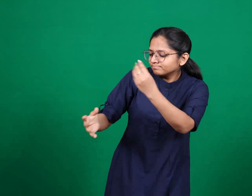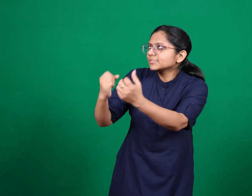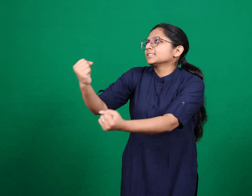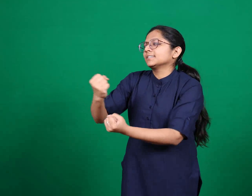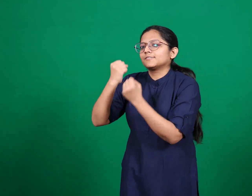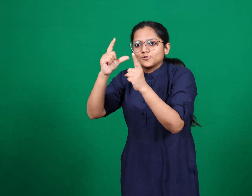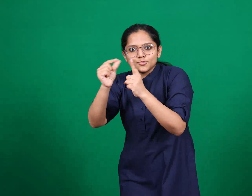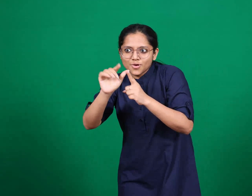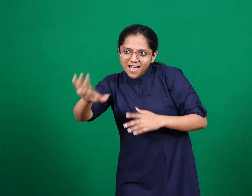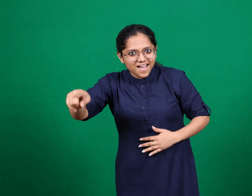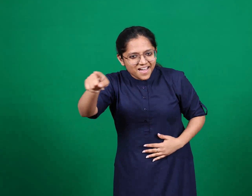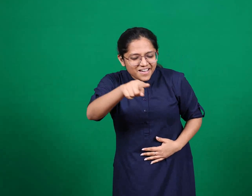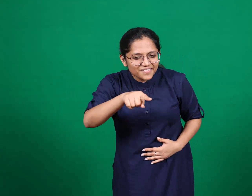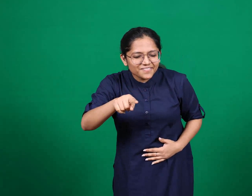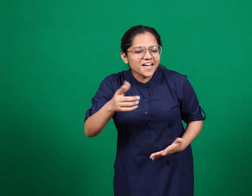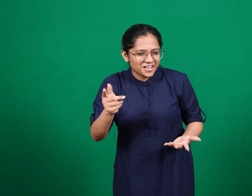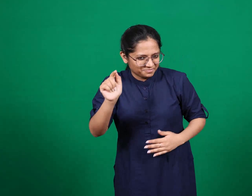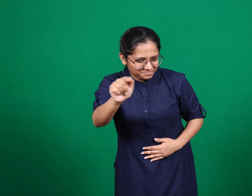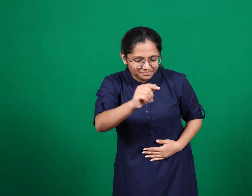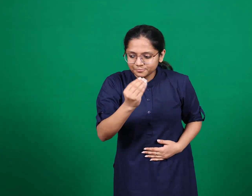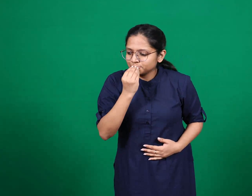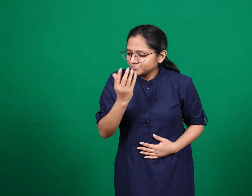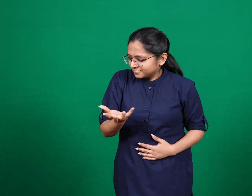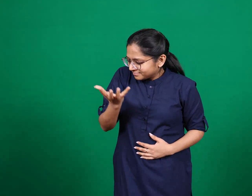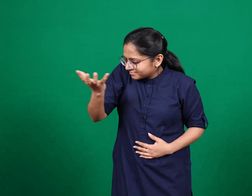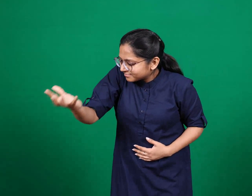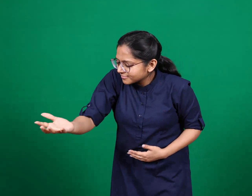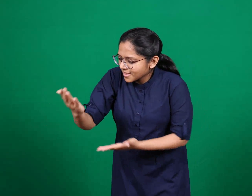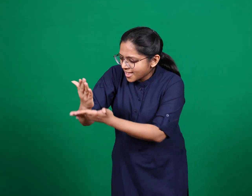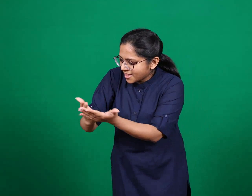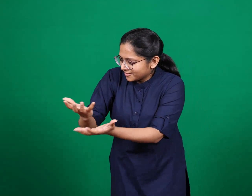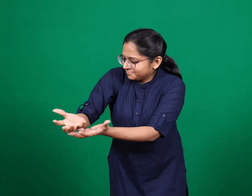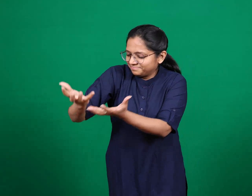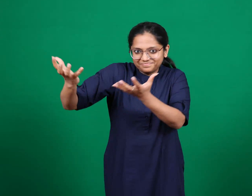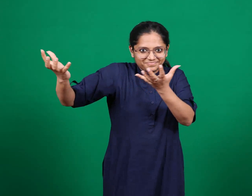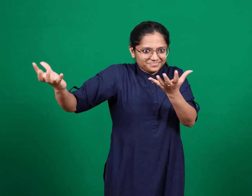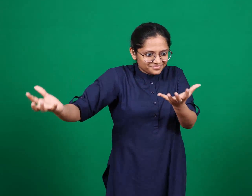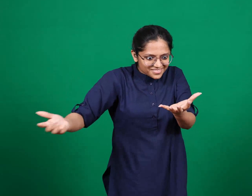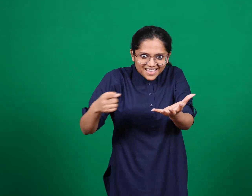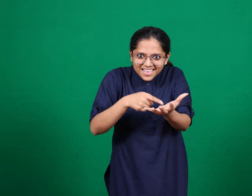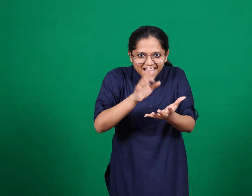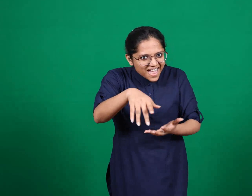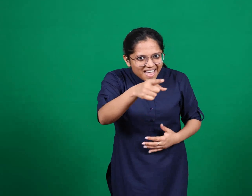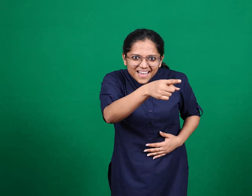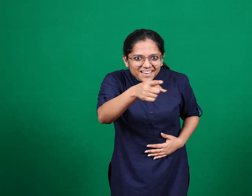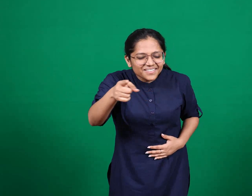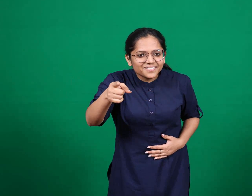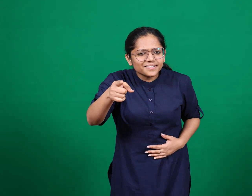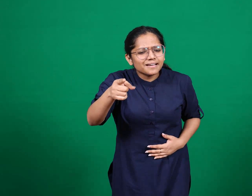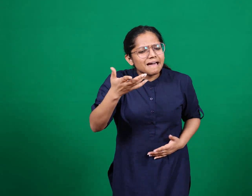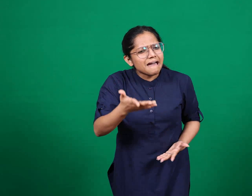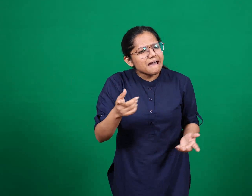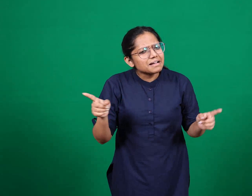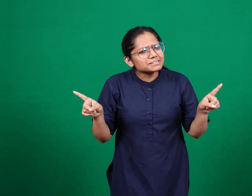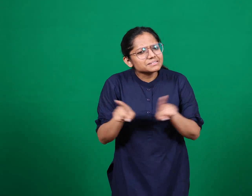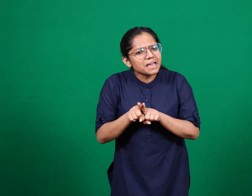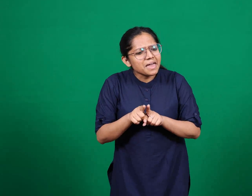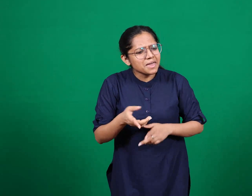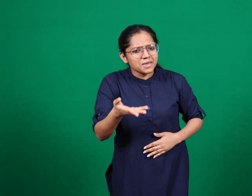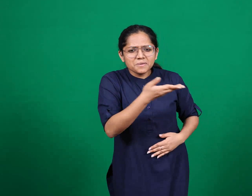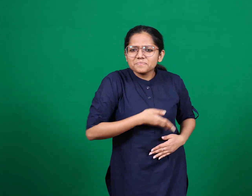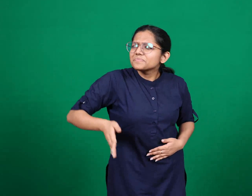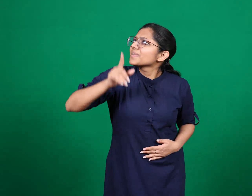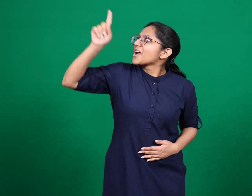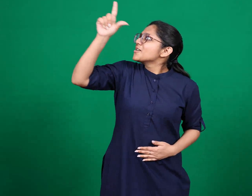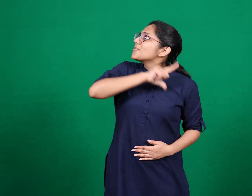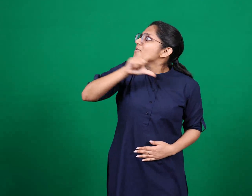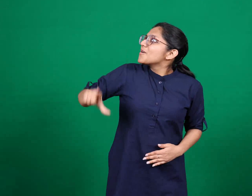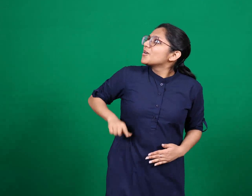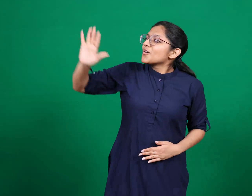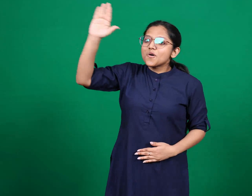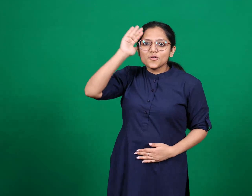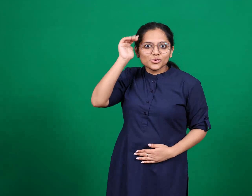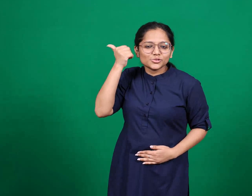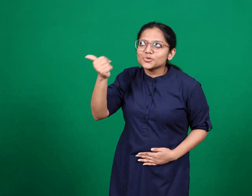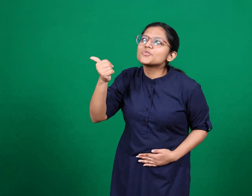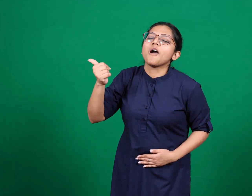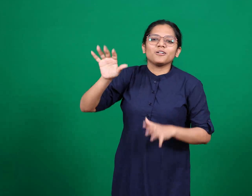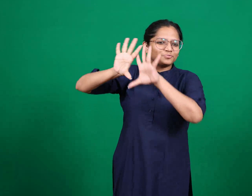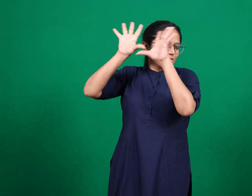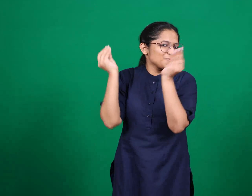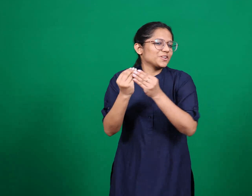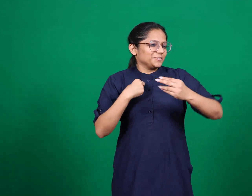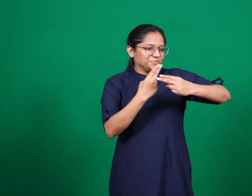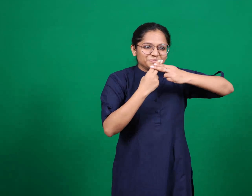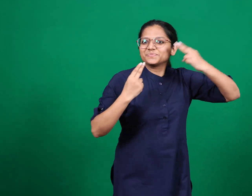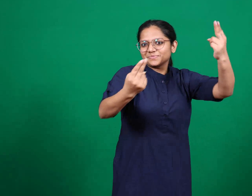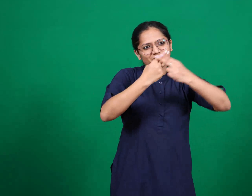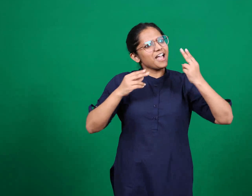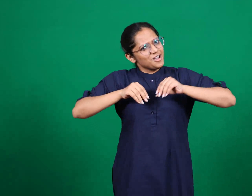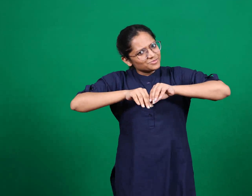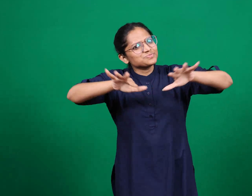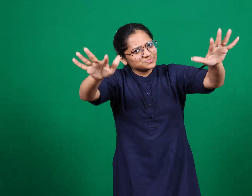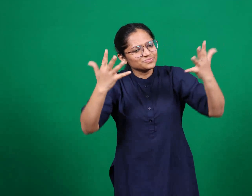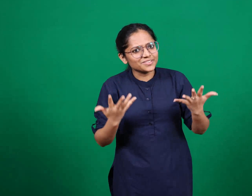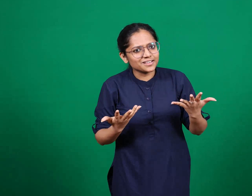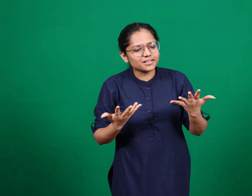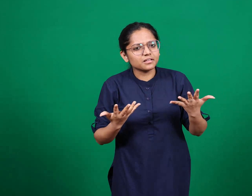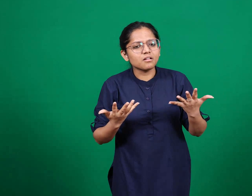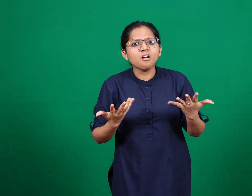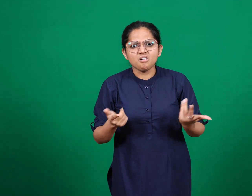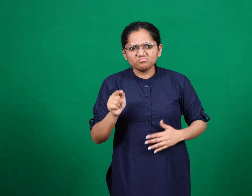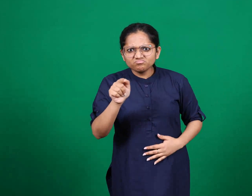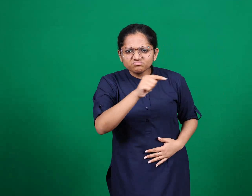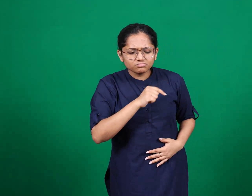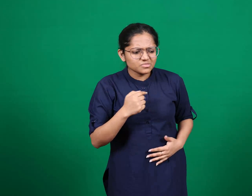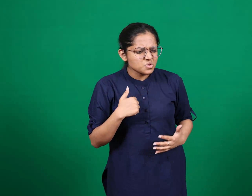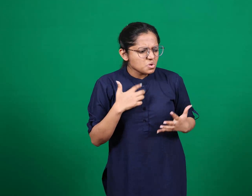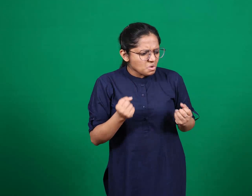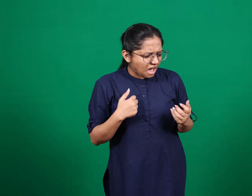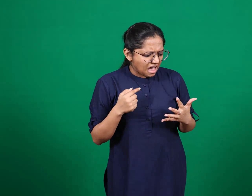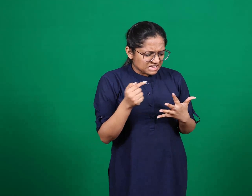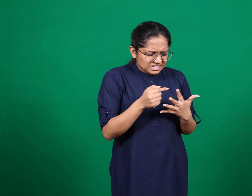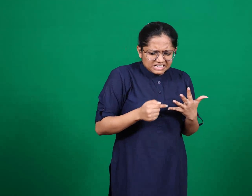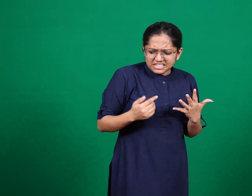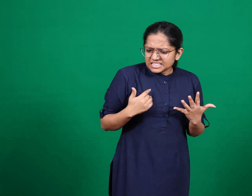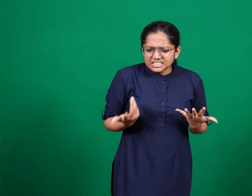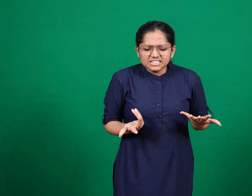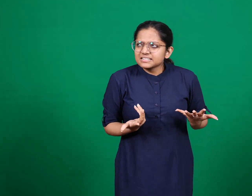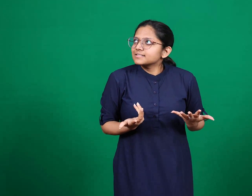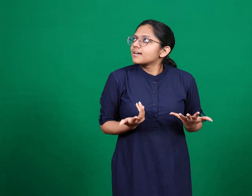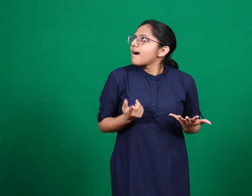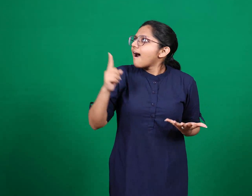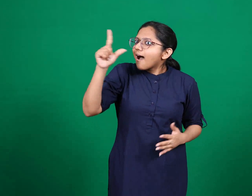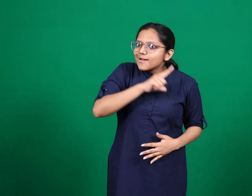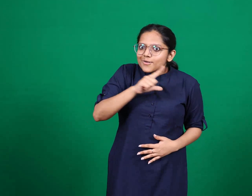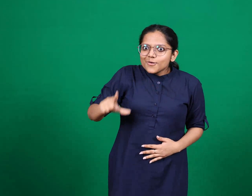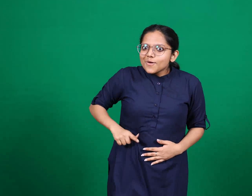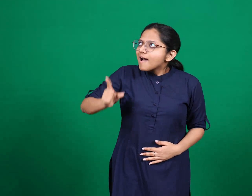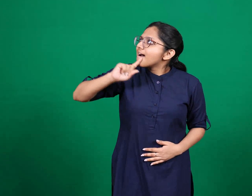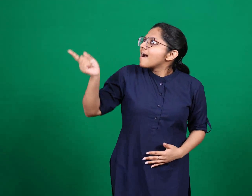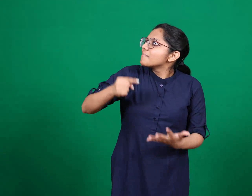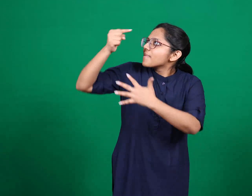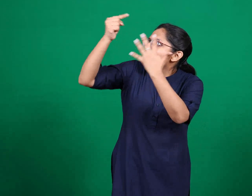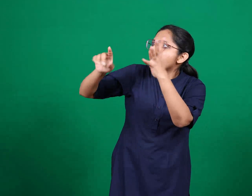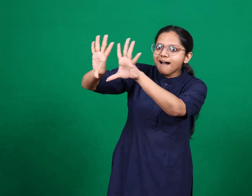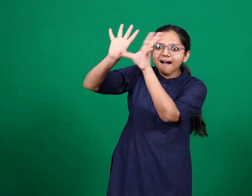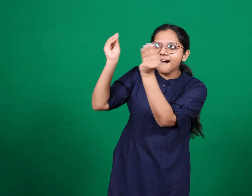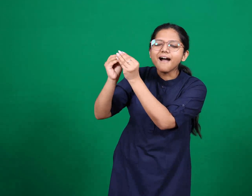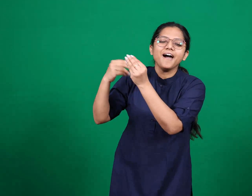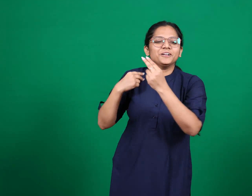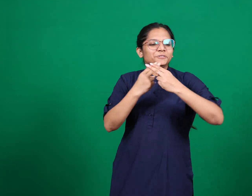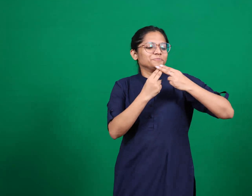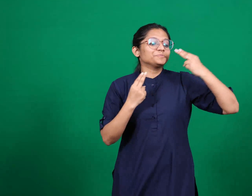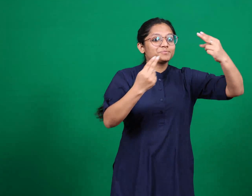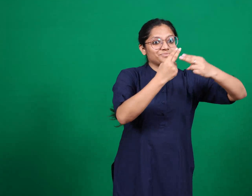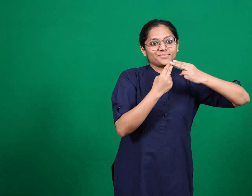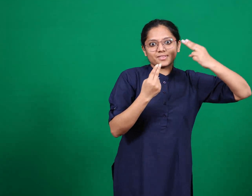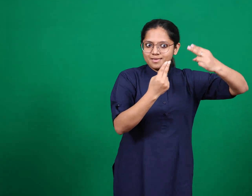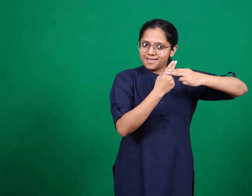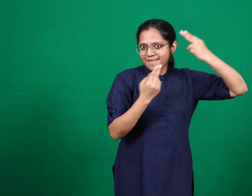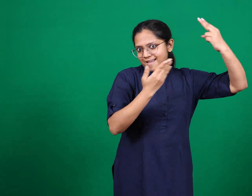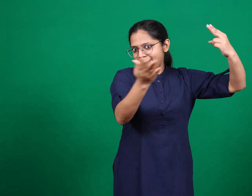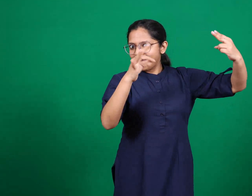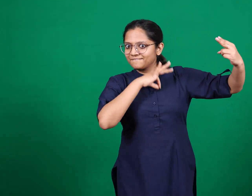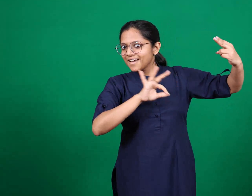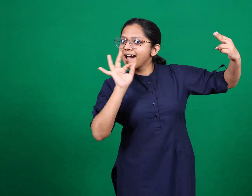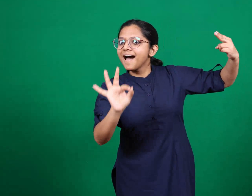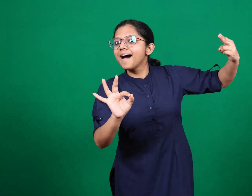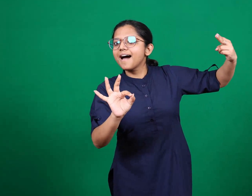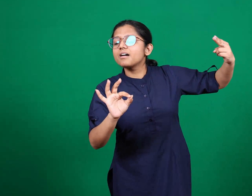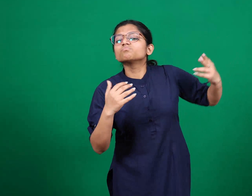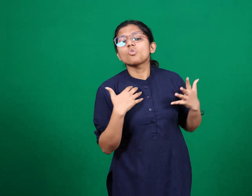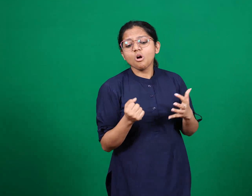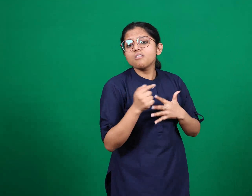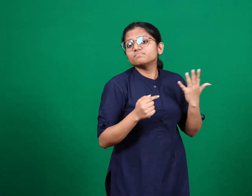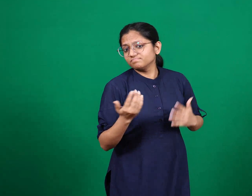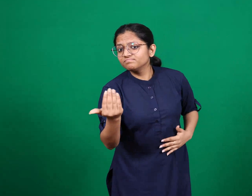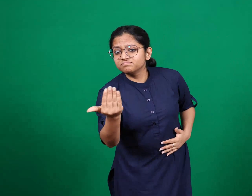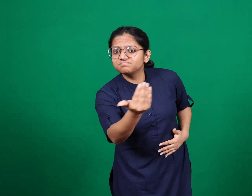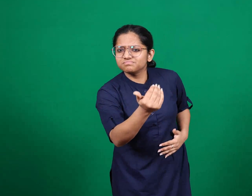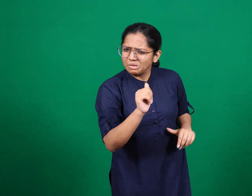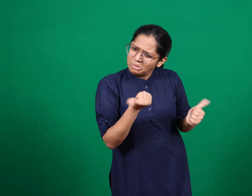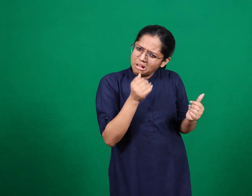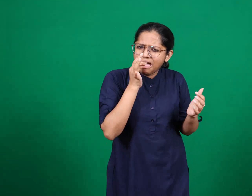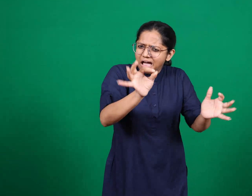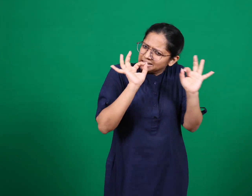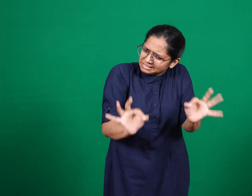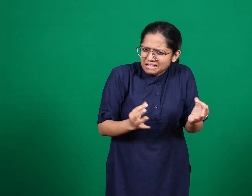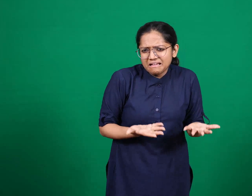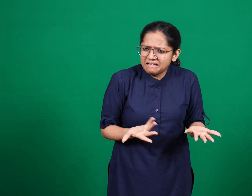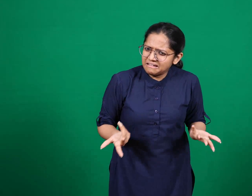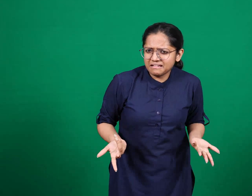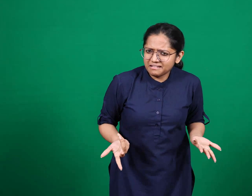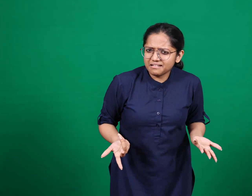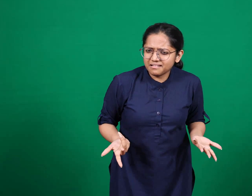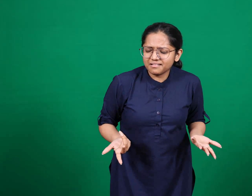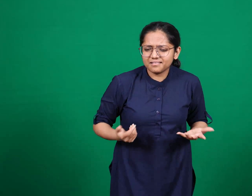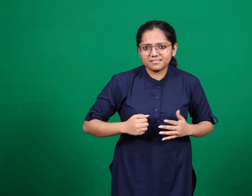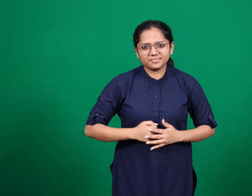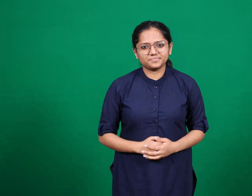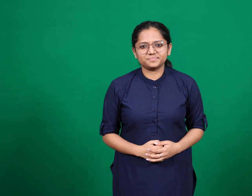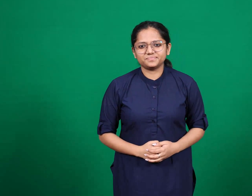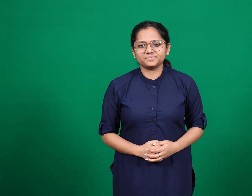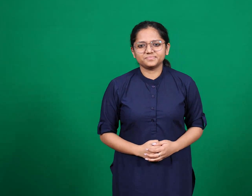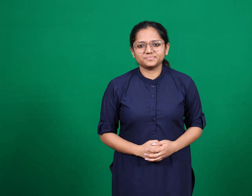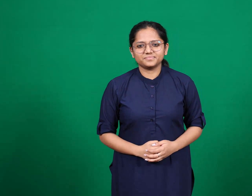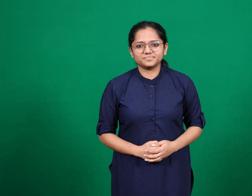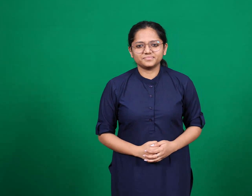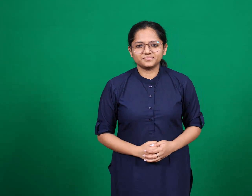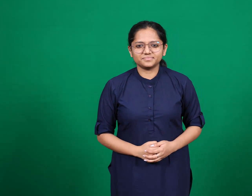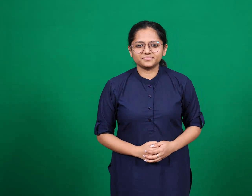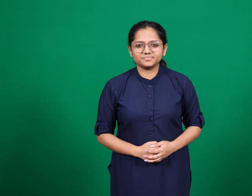In the same way, the Lord has prescribed that those who preach the gospel should receive their living from the gospel.